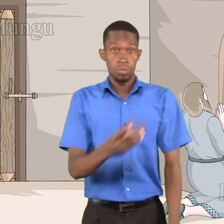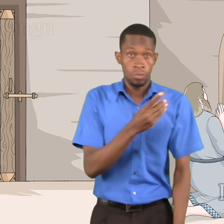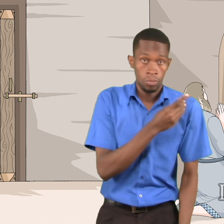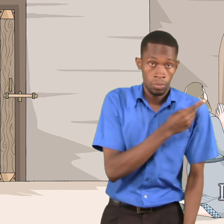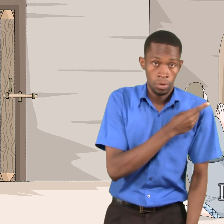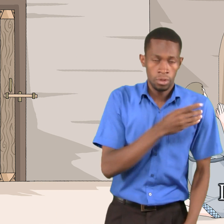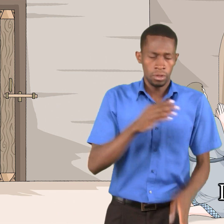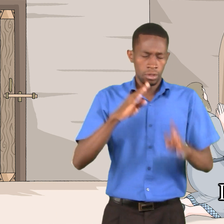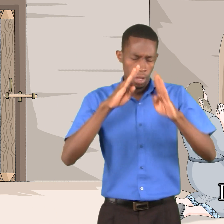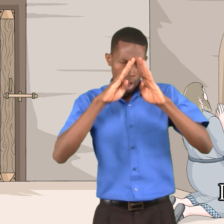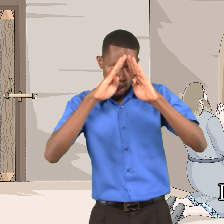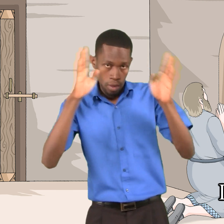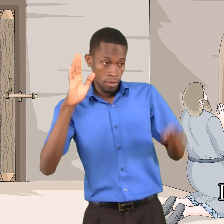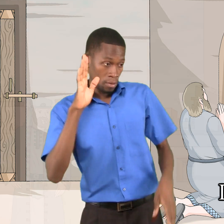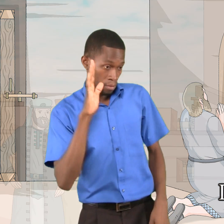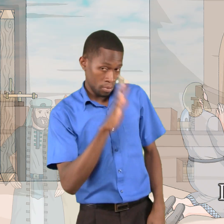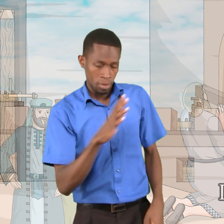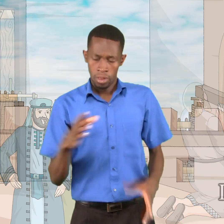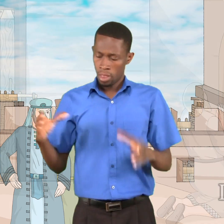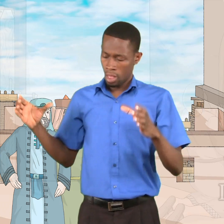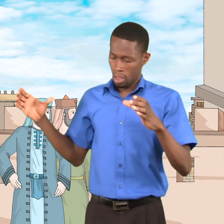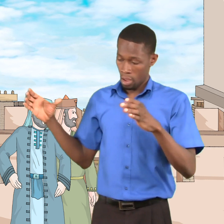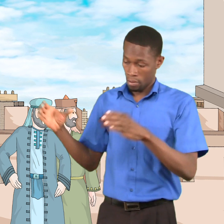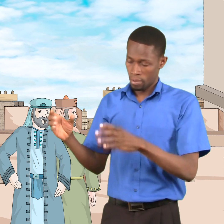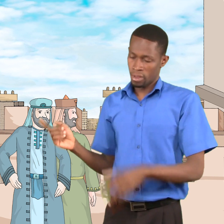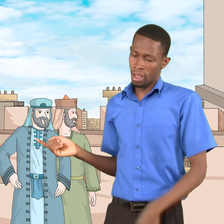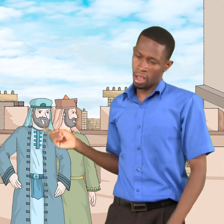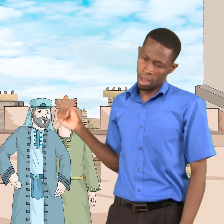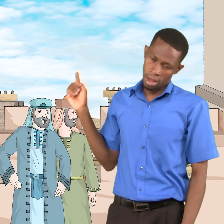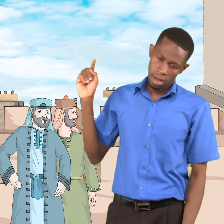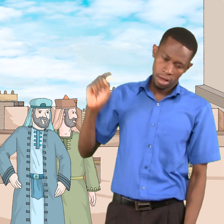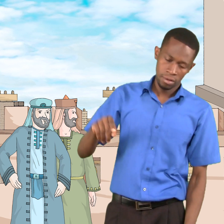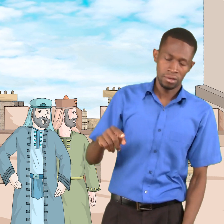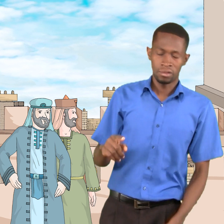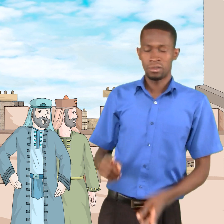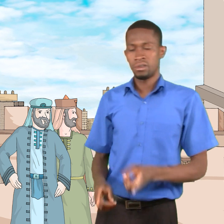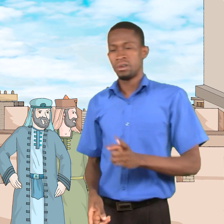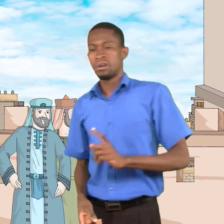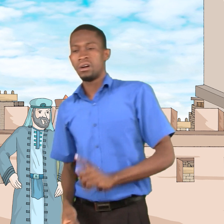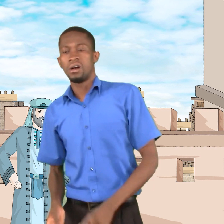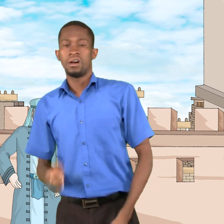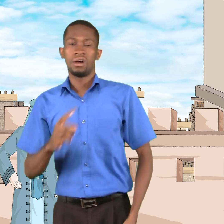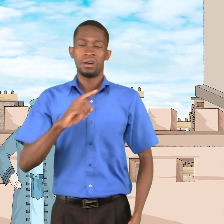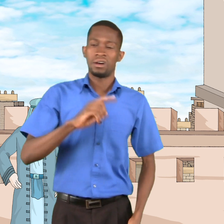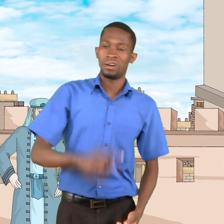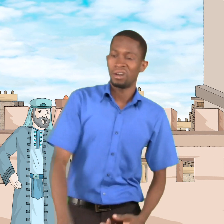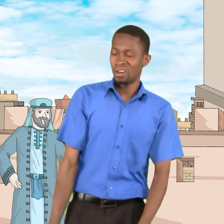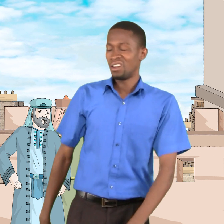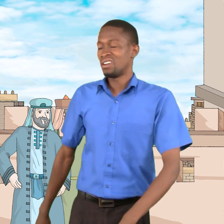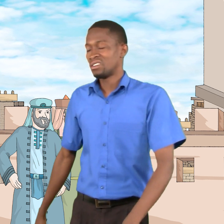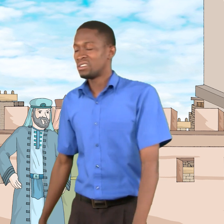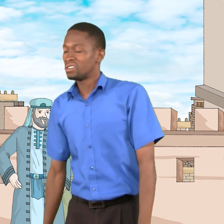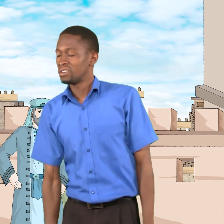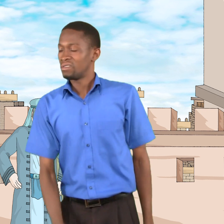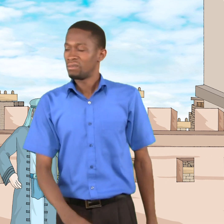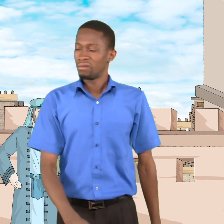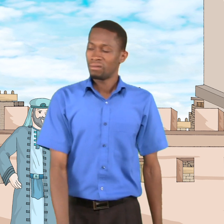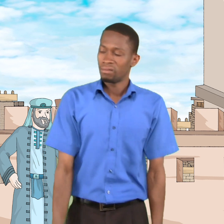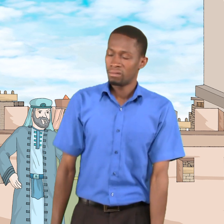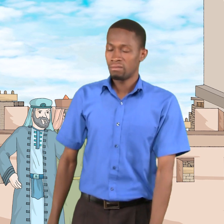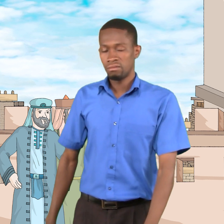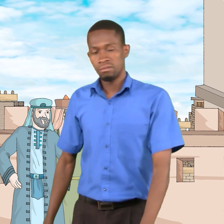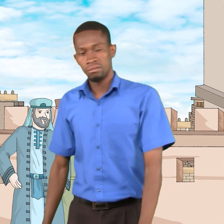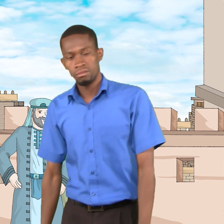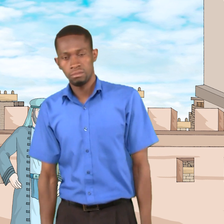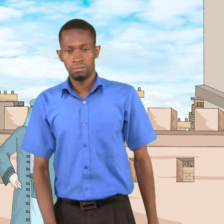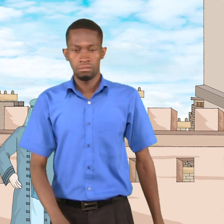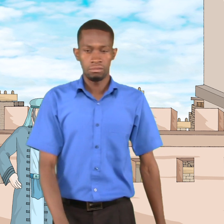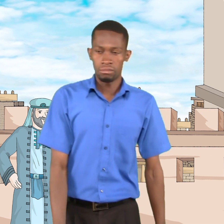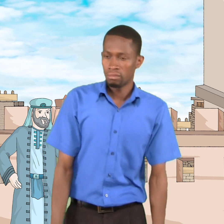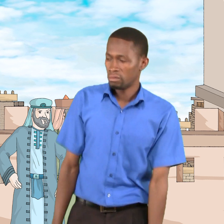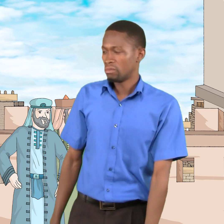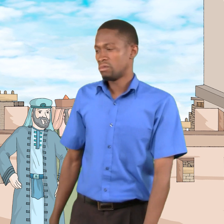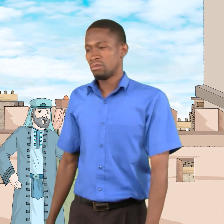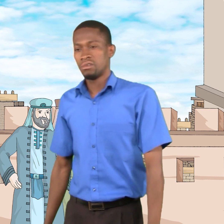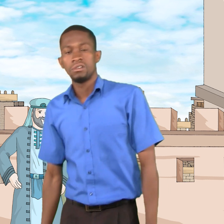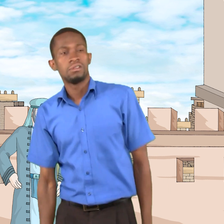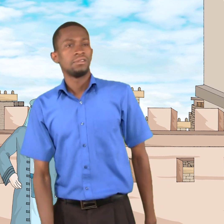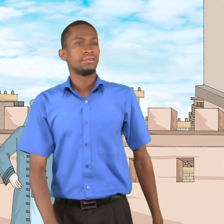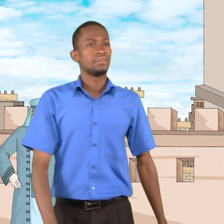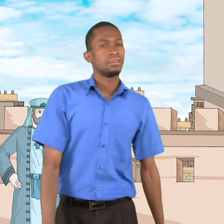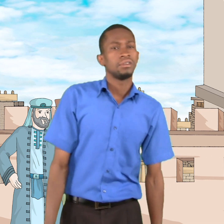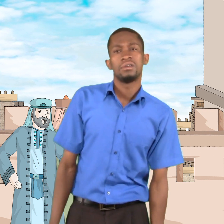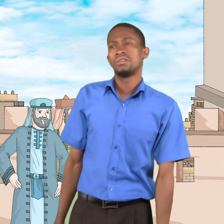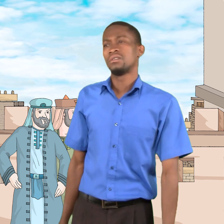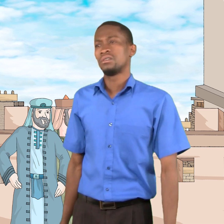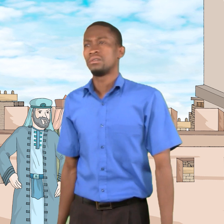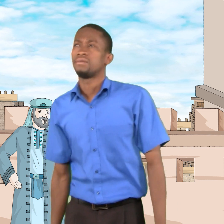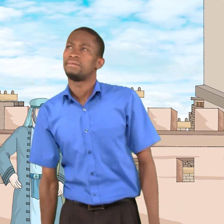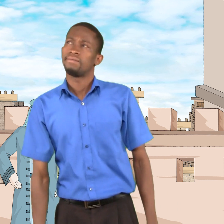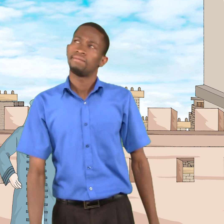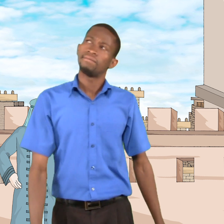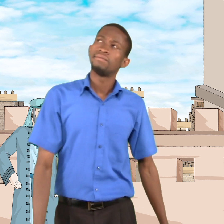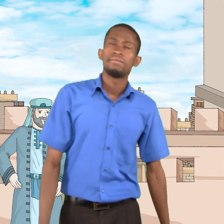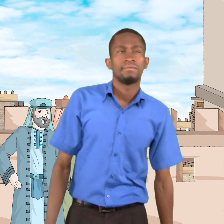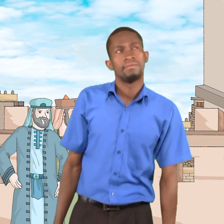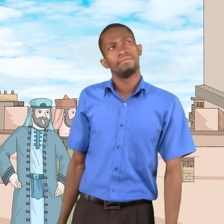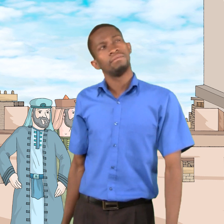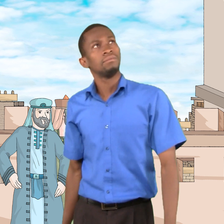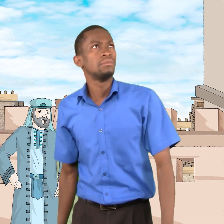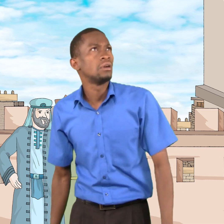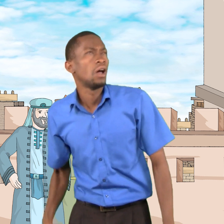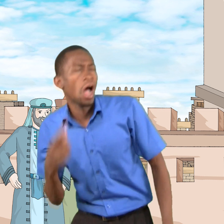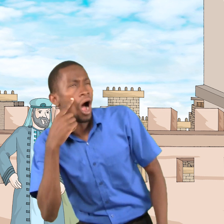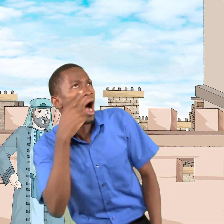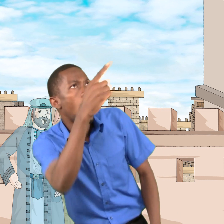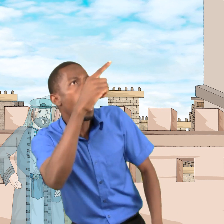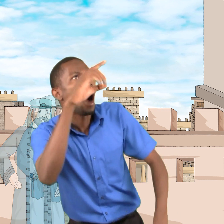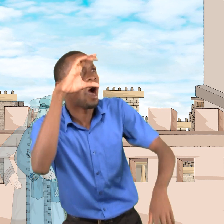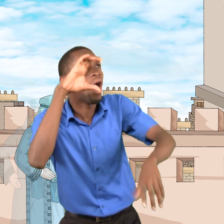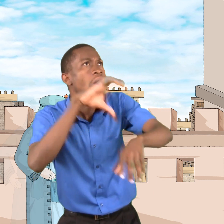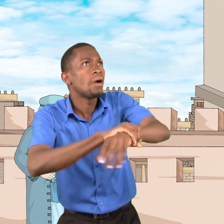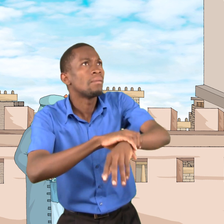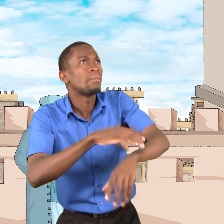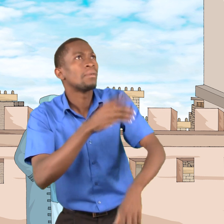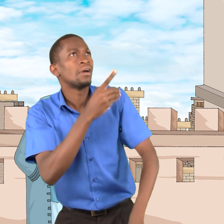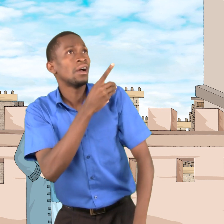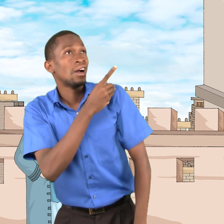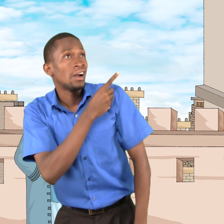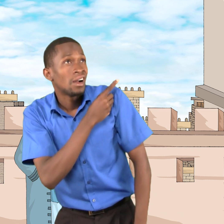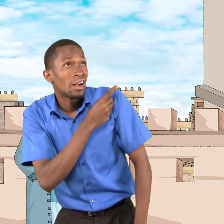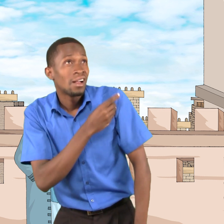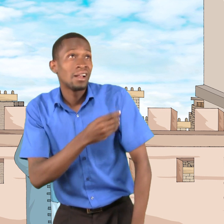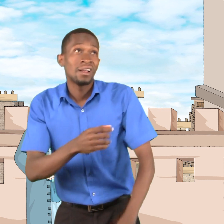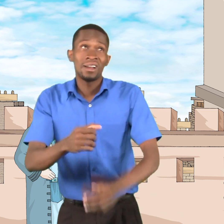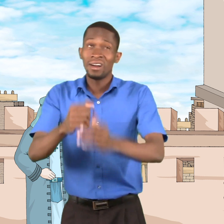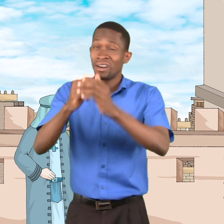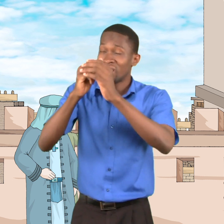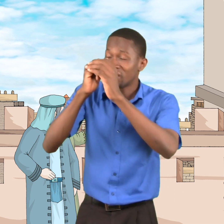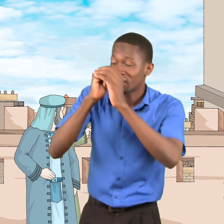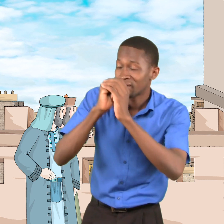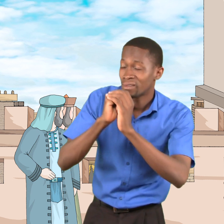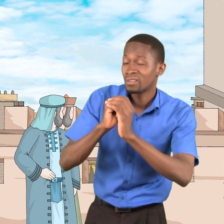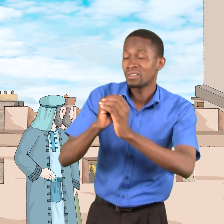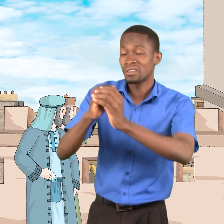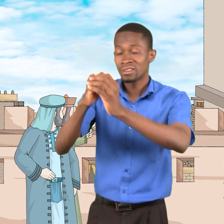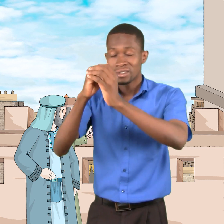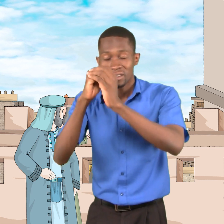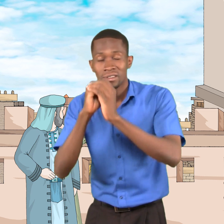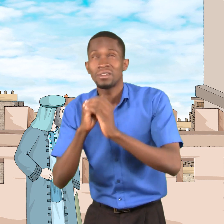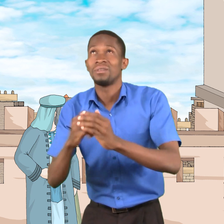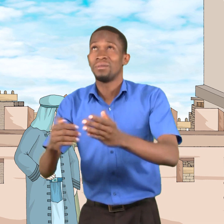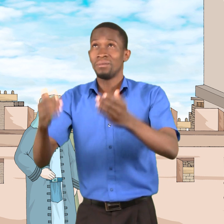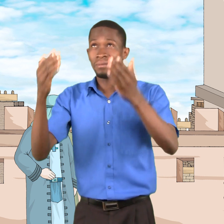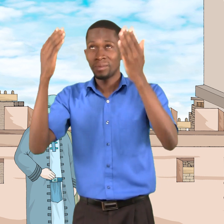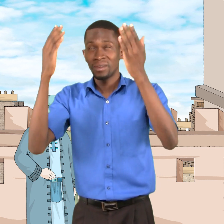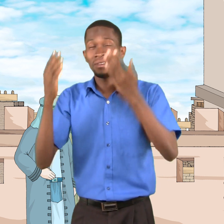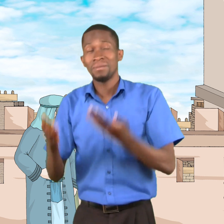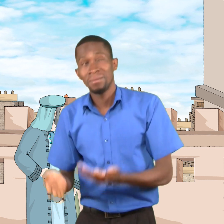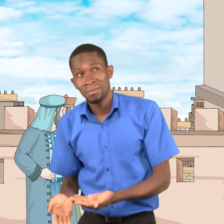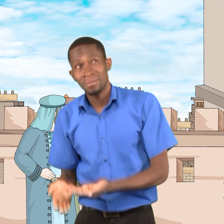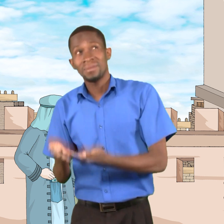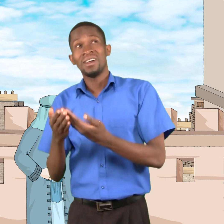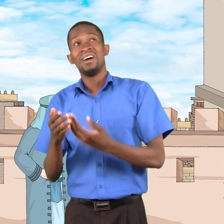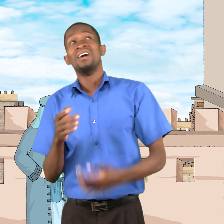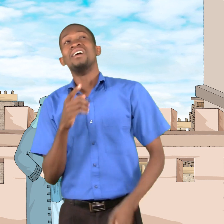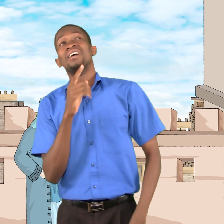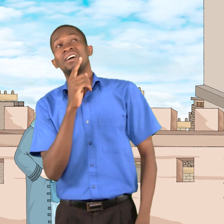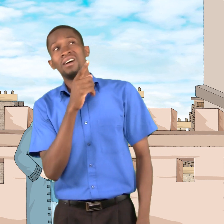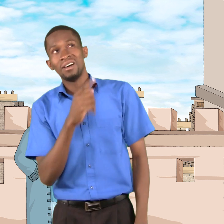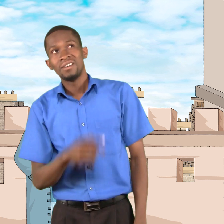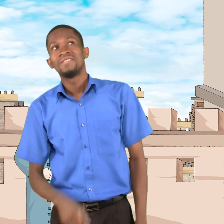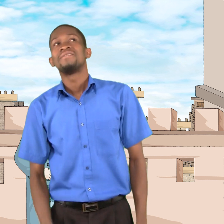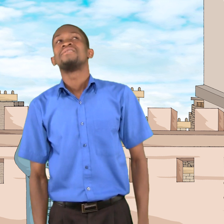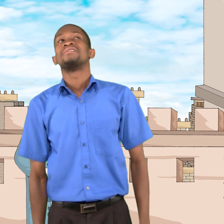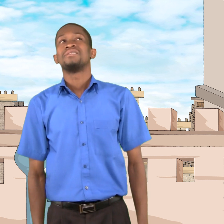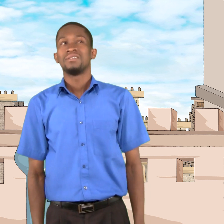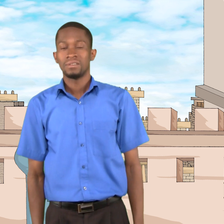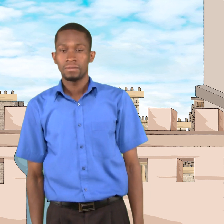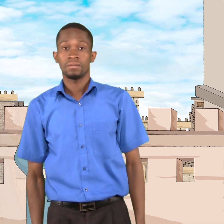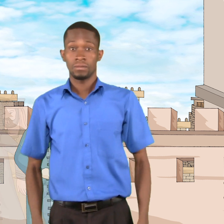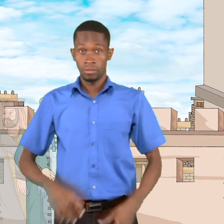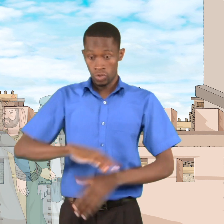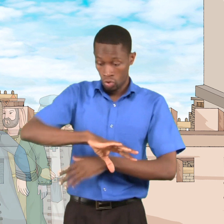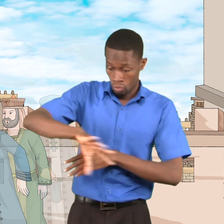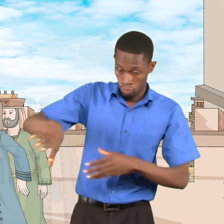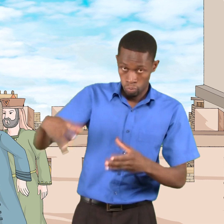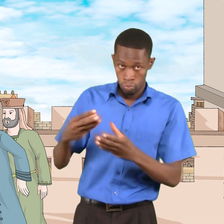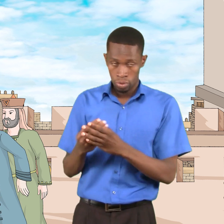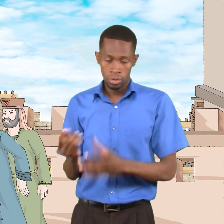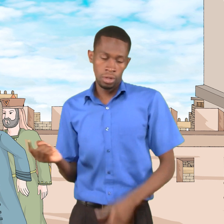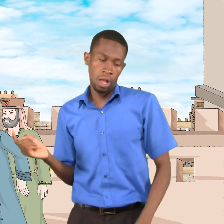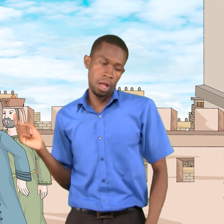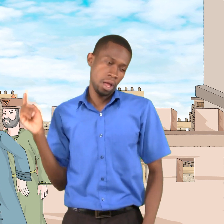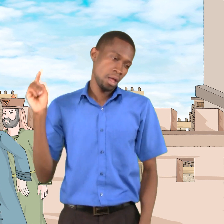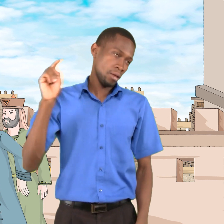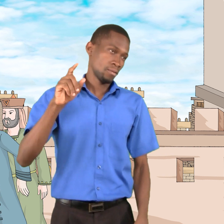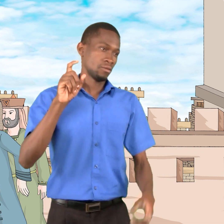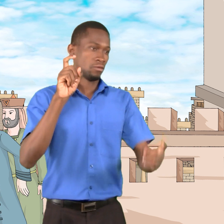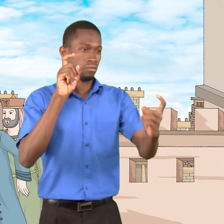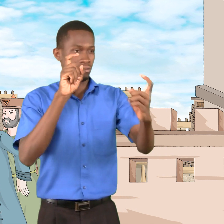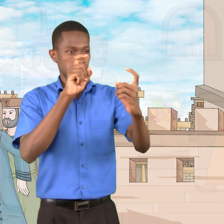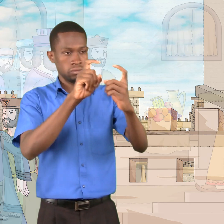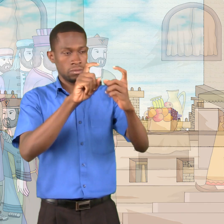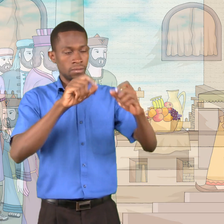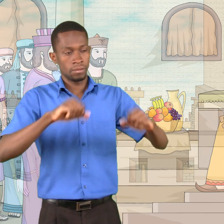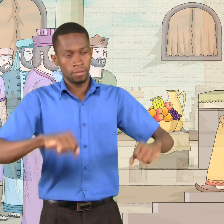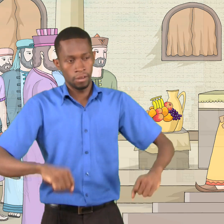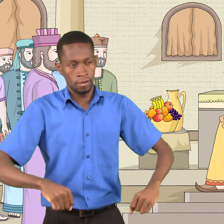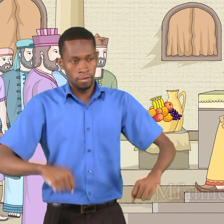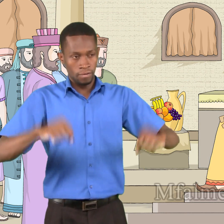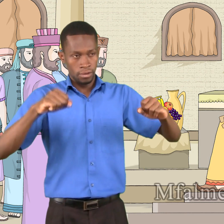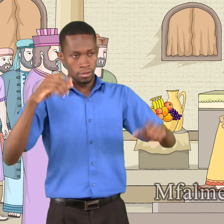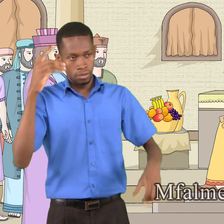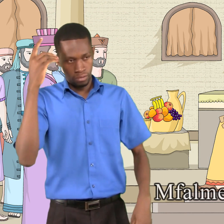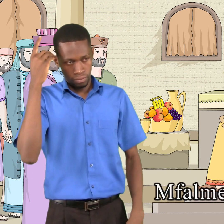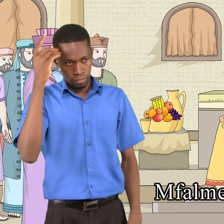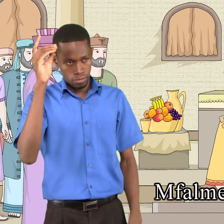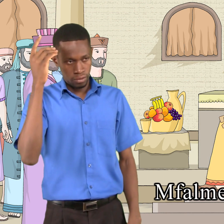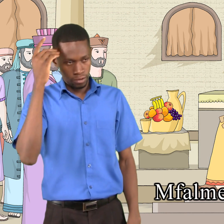Then these men went as a group and found Daniel petitioning and imploring his God.